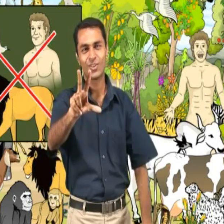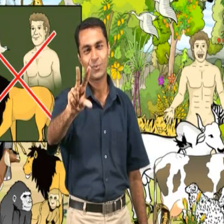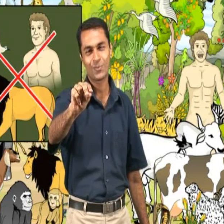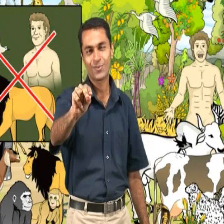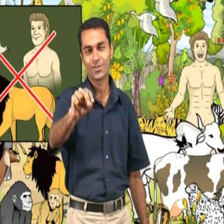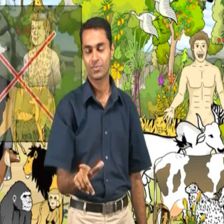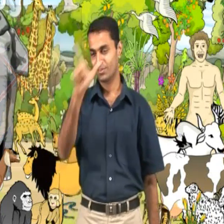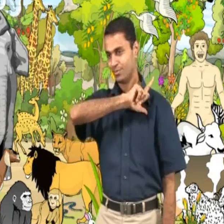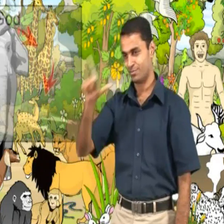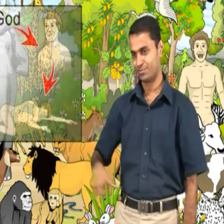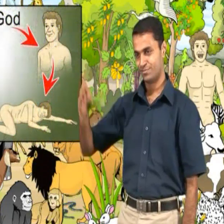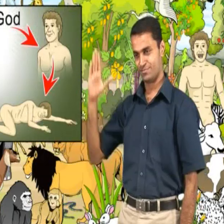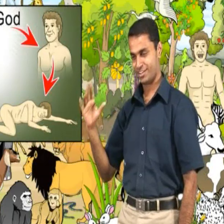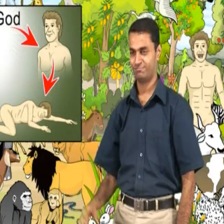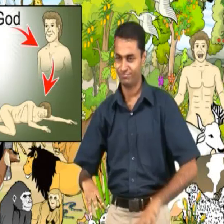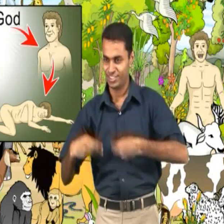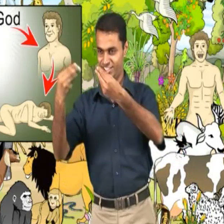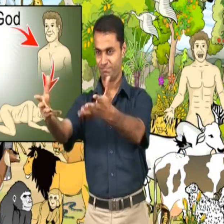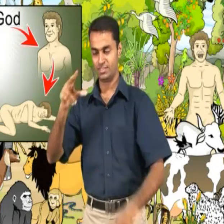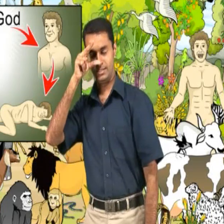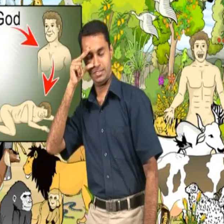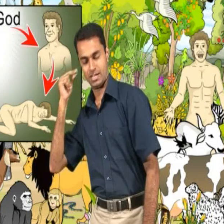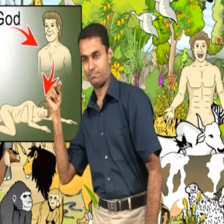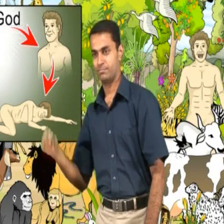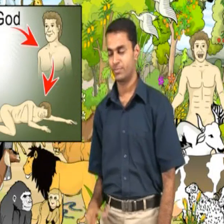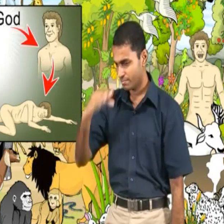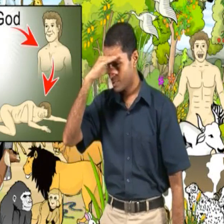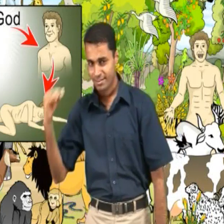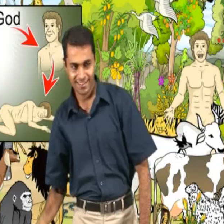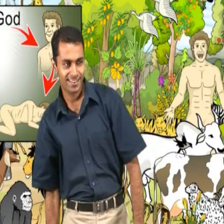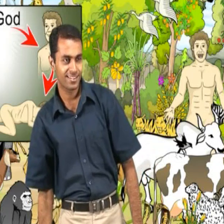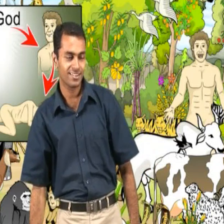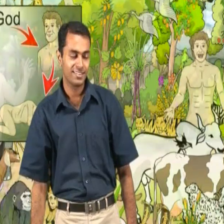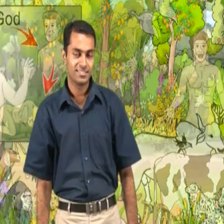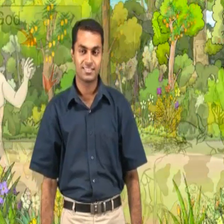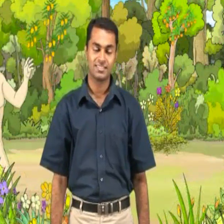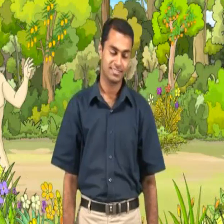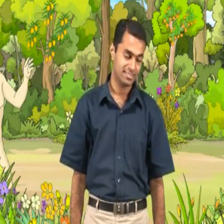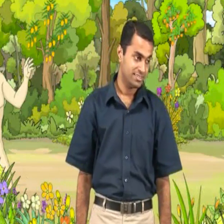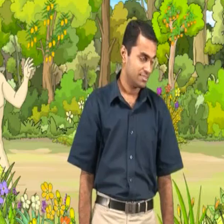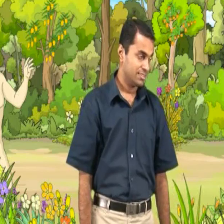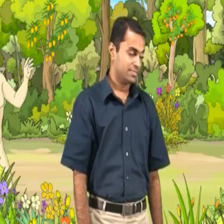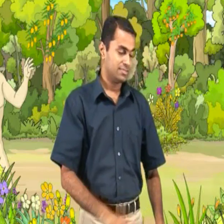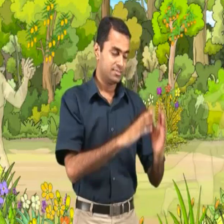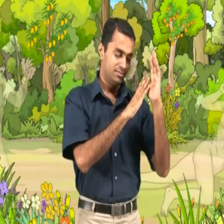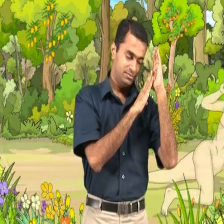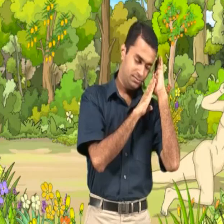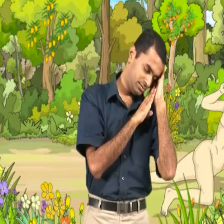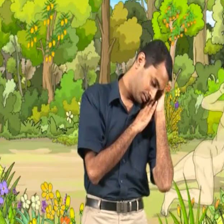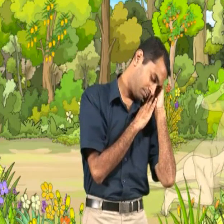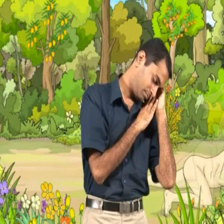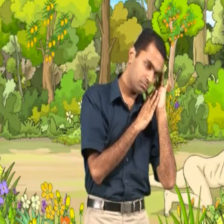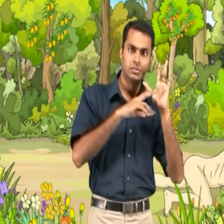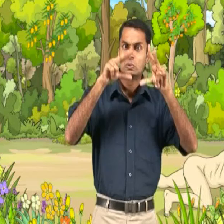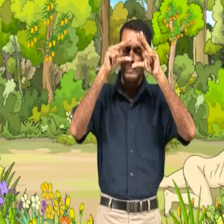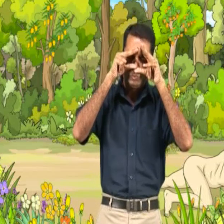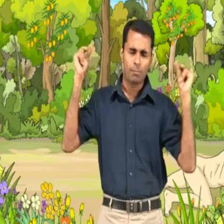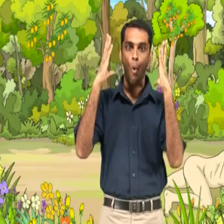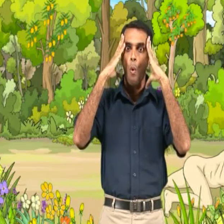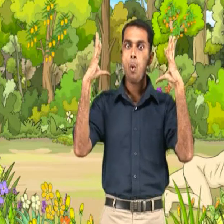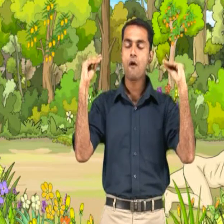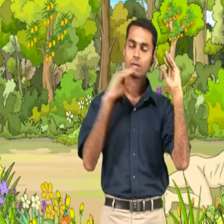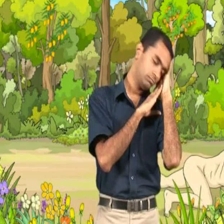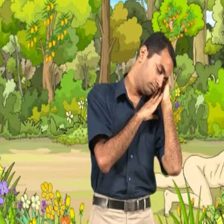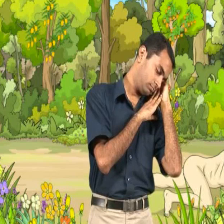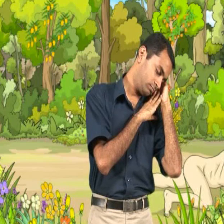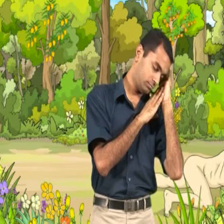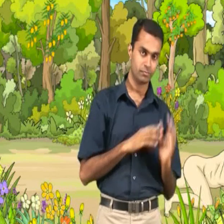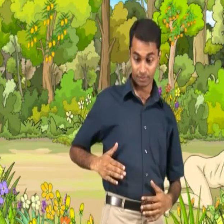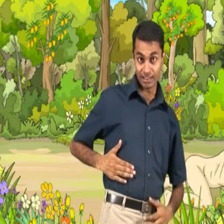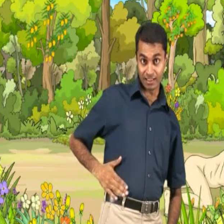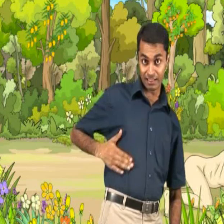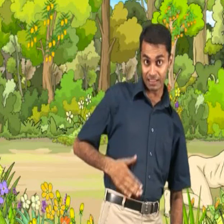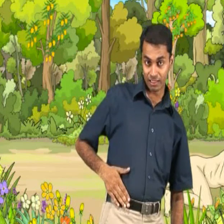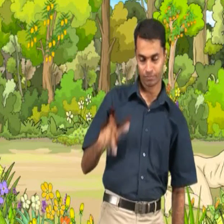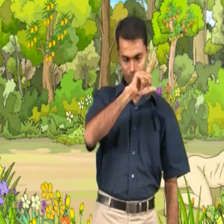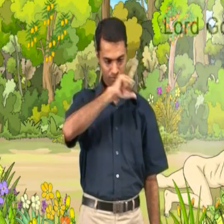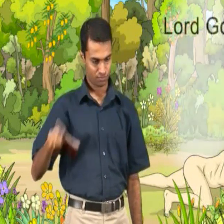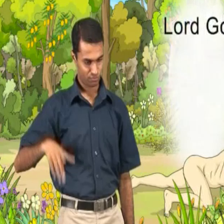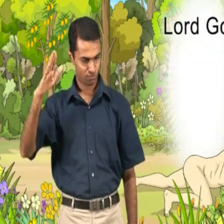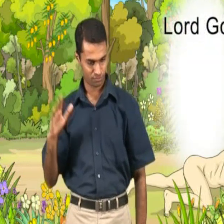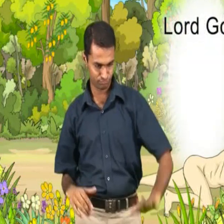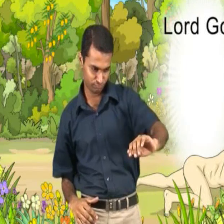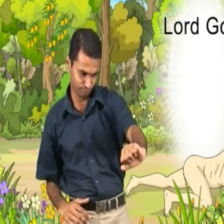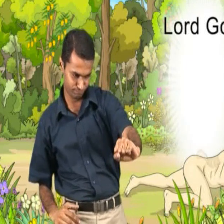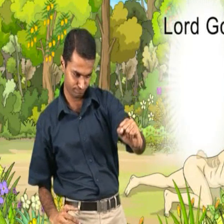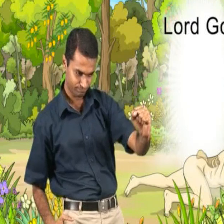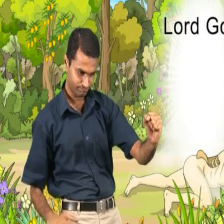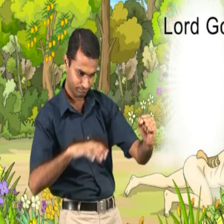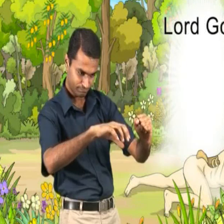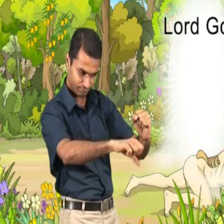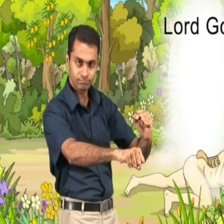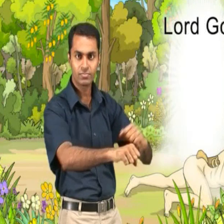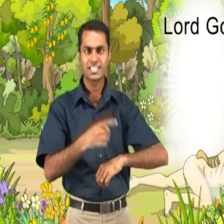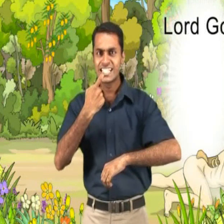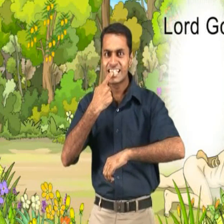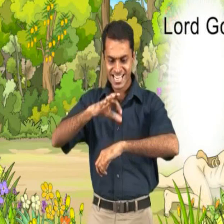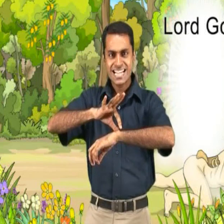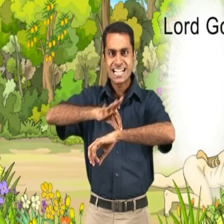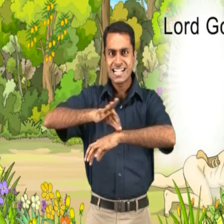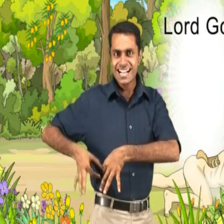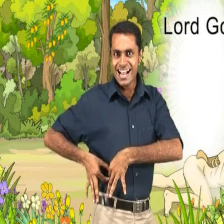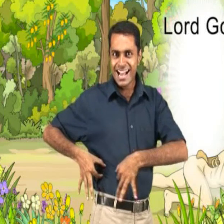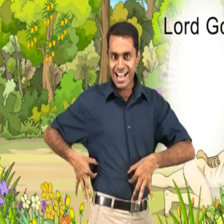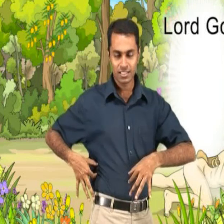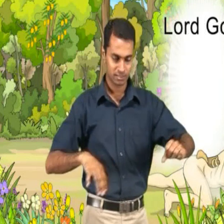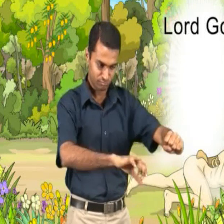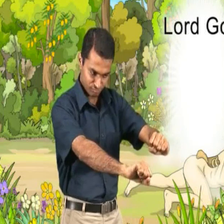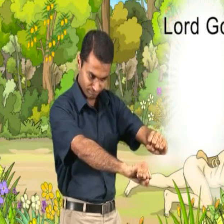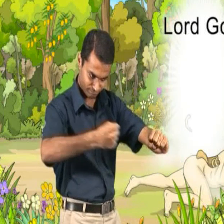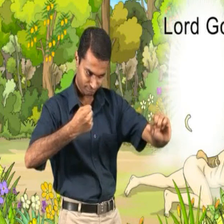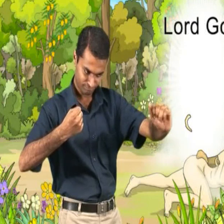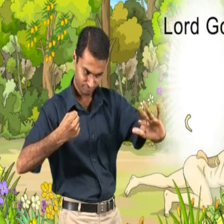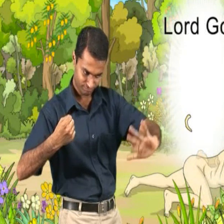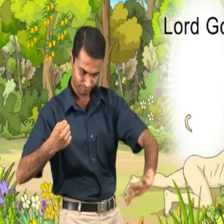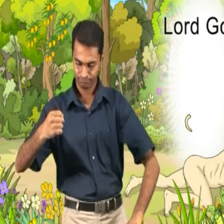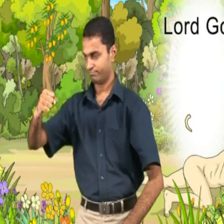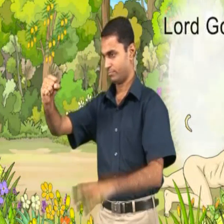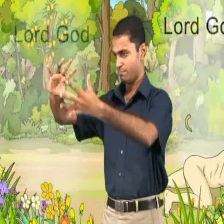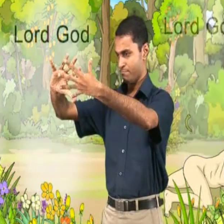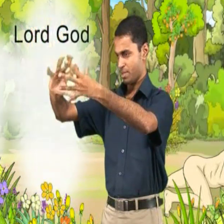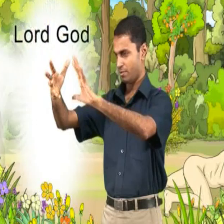So the LORD God caused the man to fall into a deep sleep, and while he slept, He took one of the man’s ribs and closed up the area with flesh.